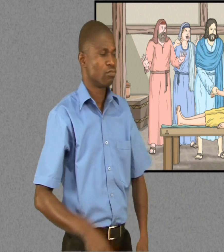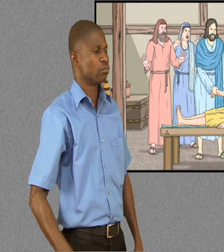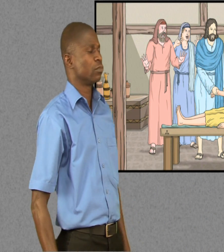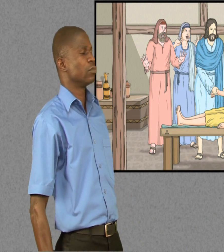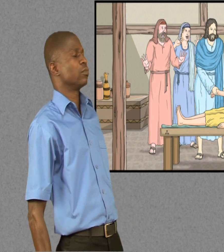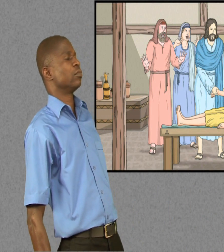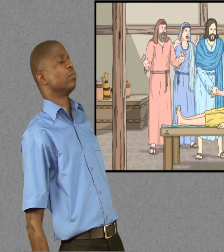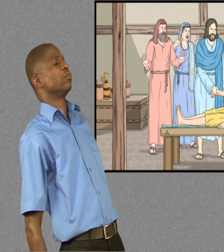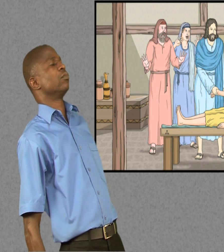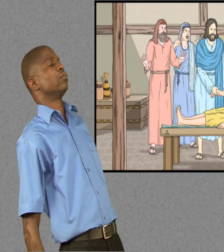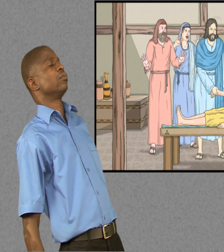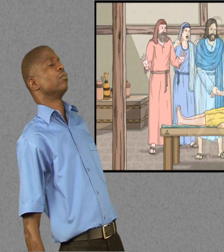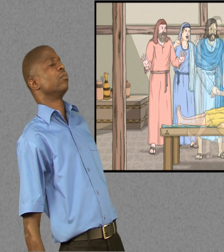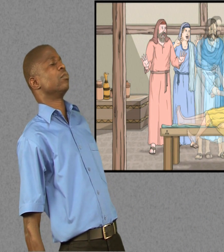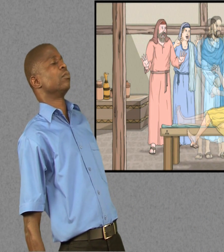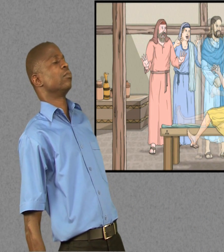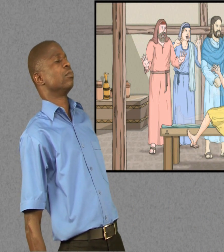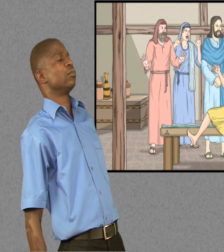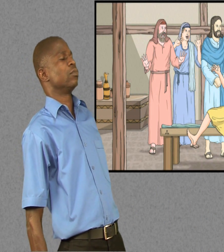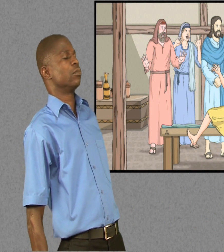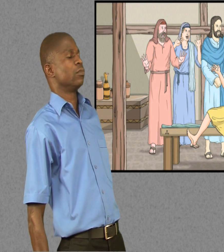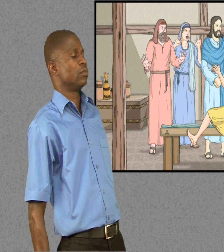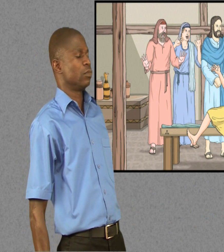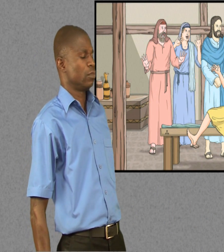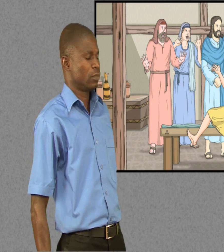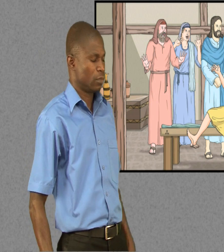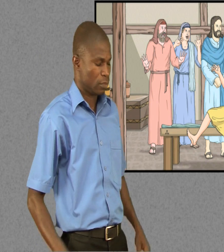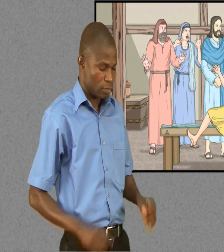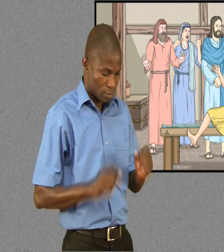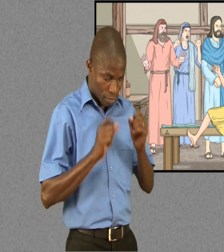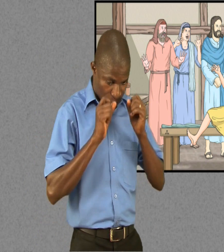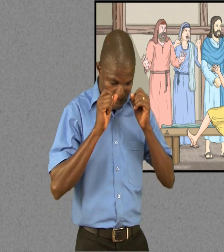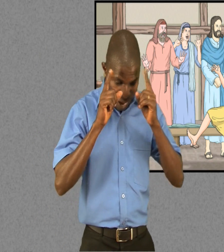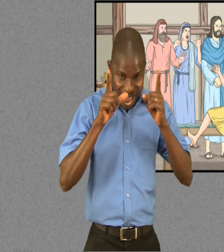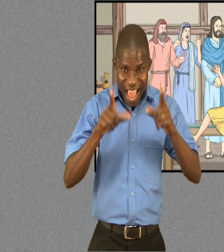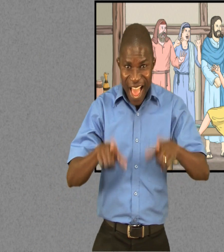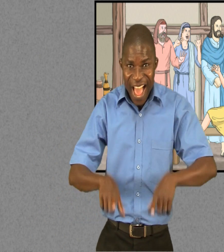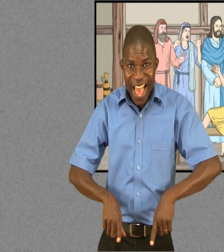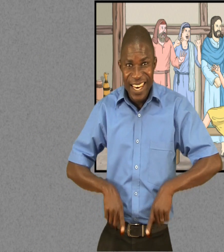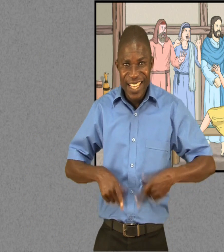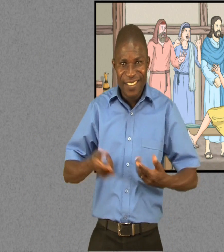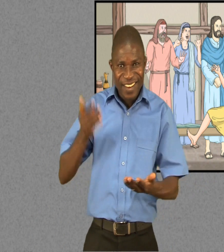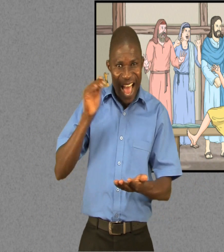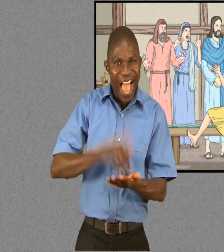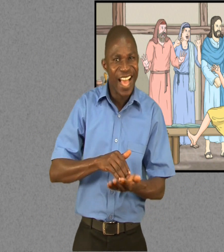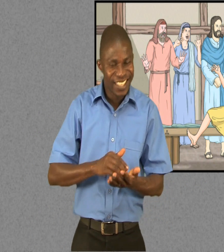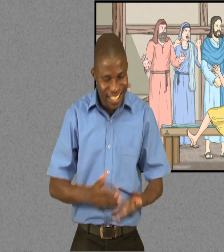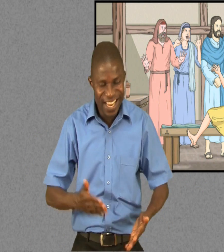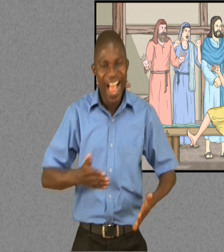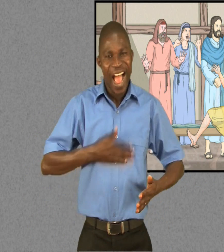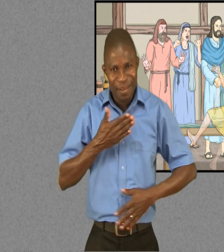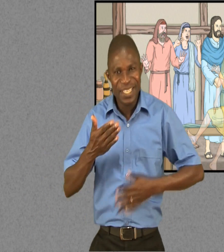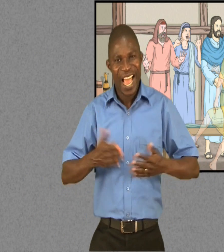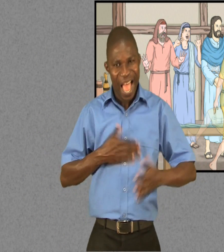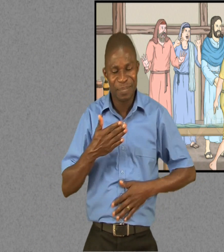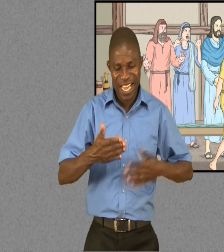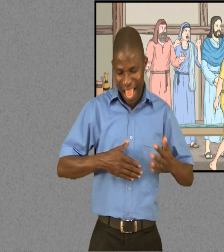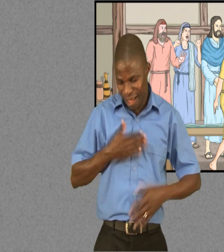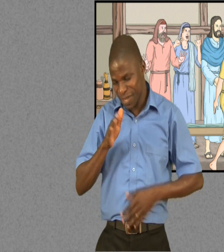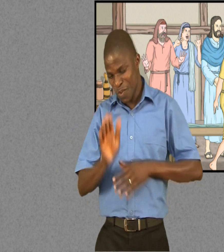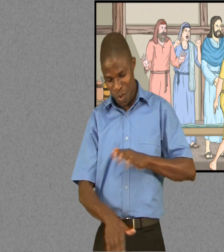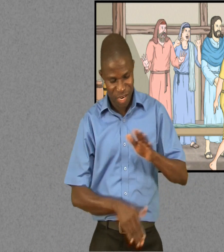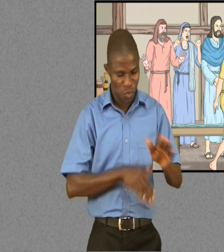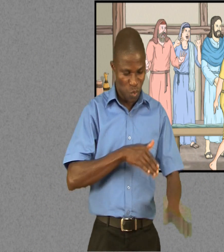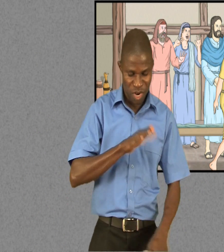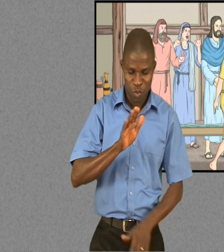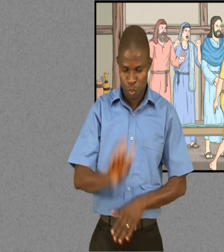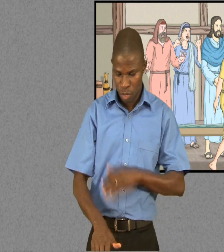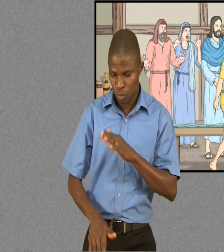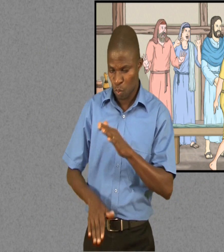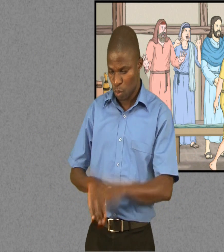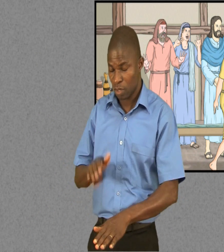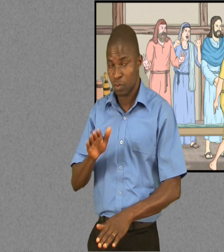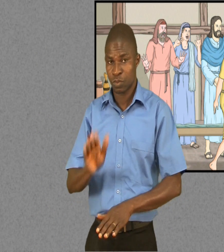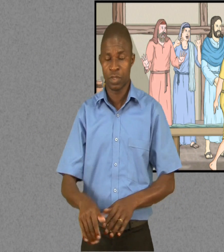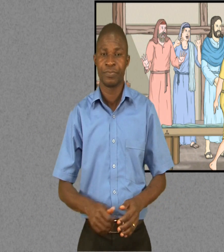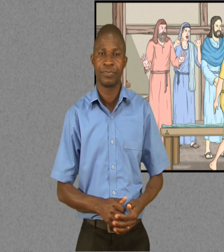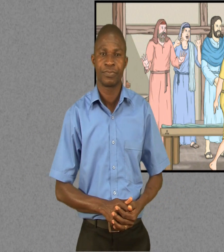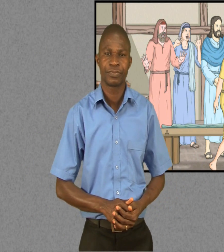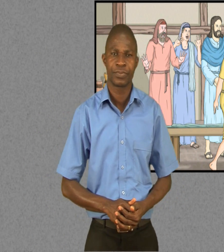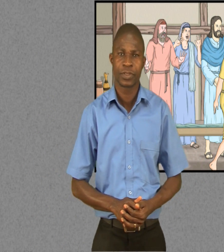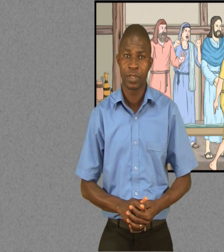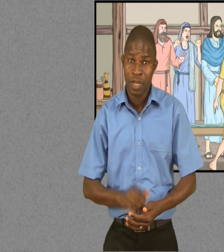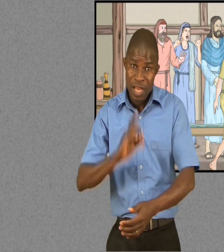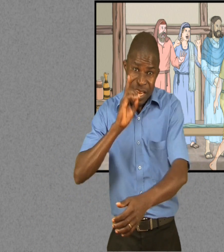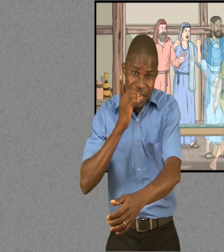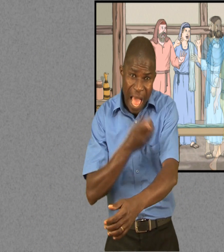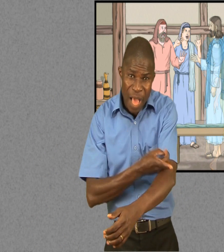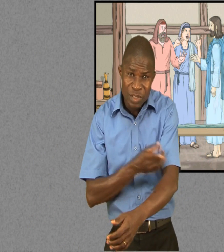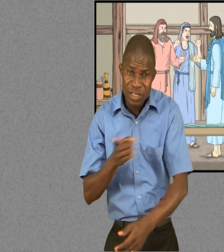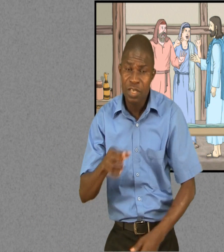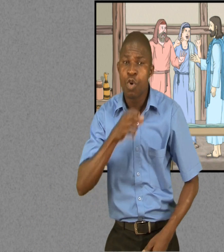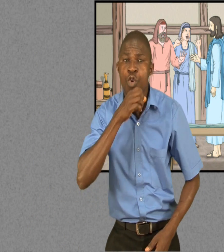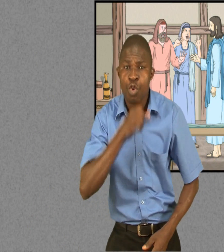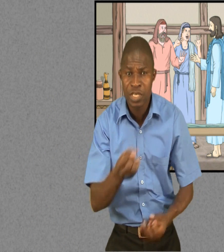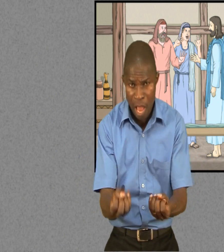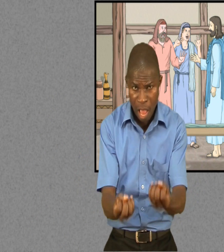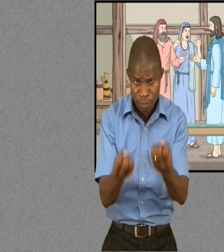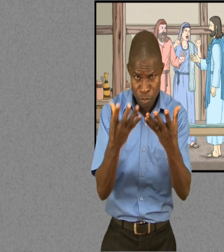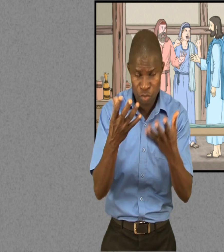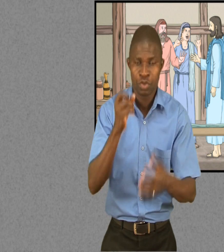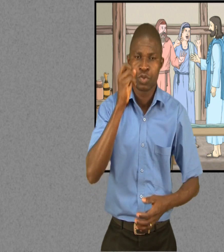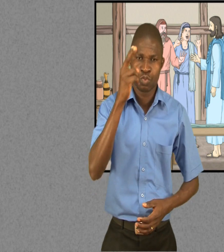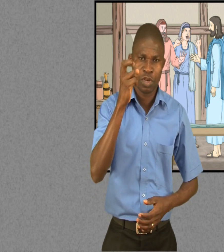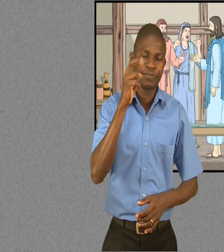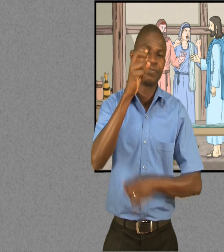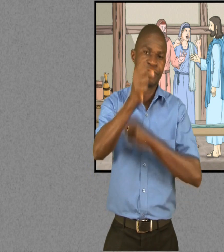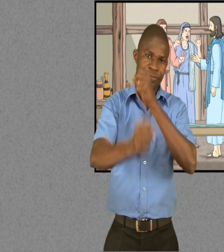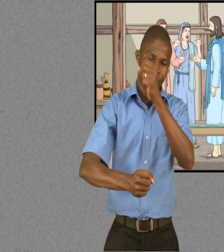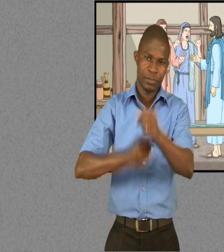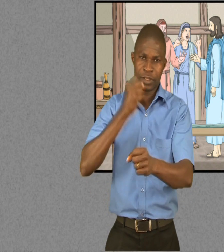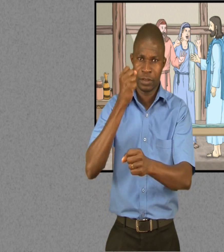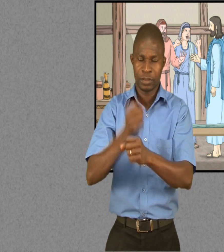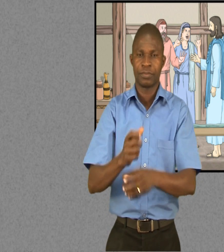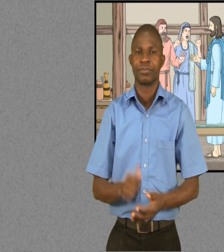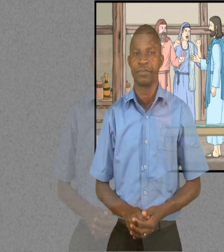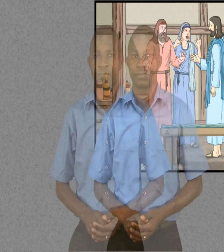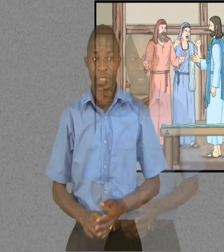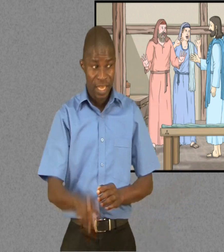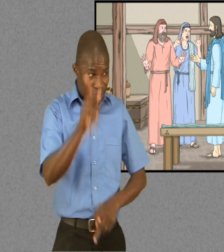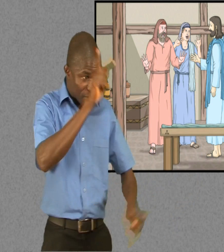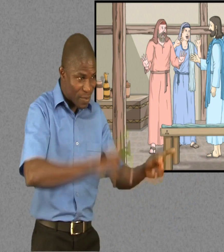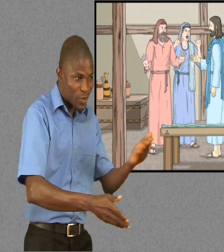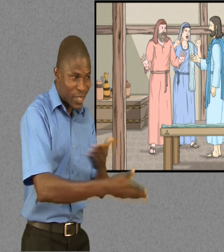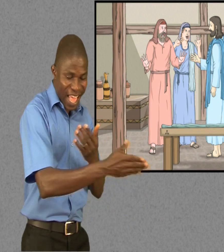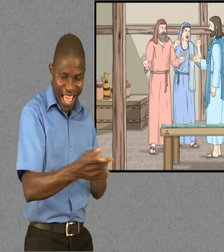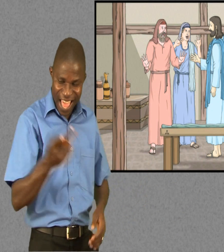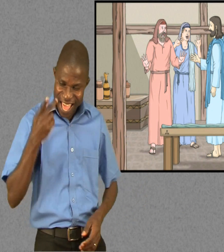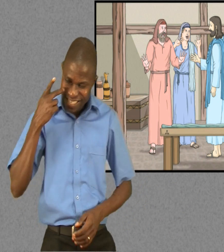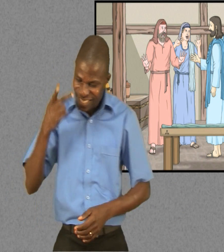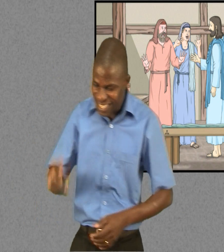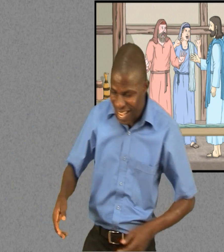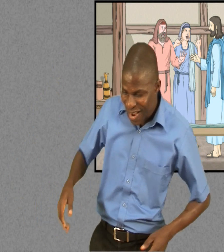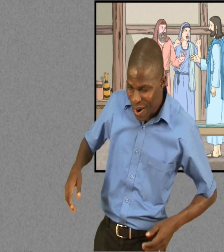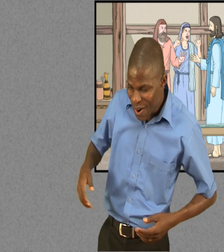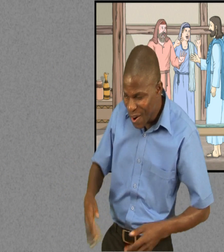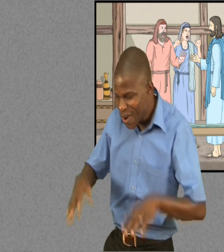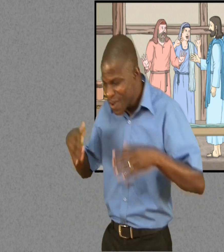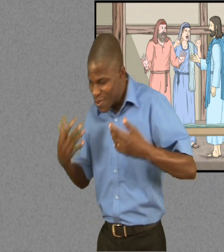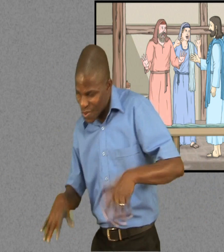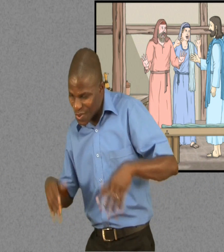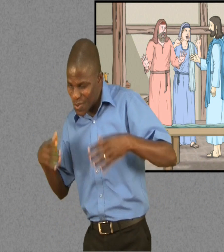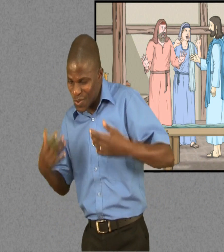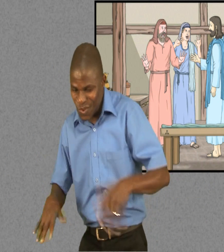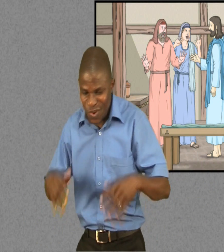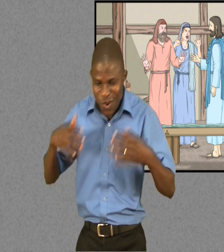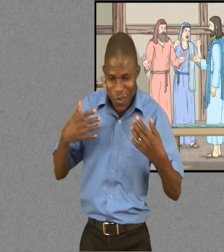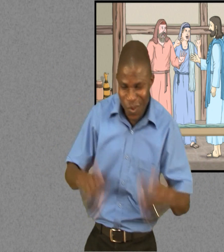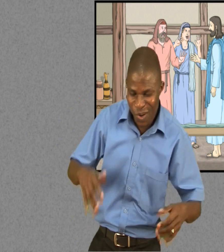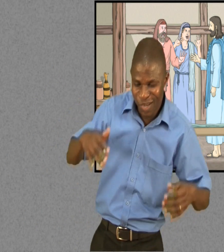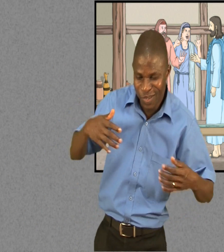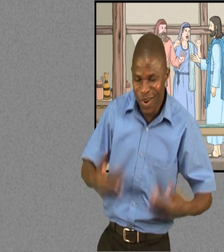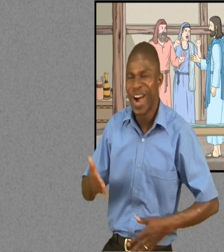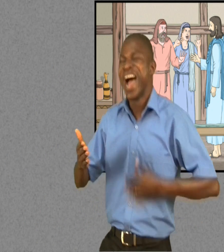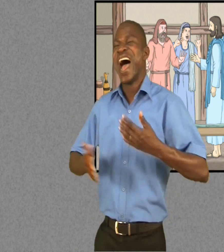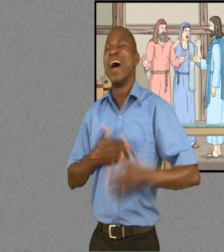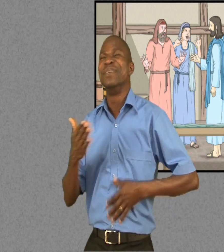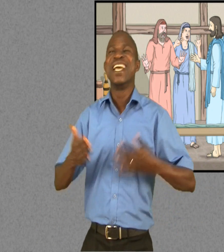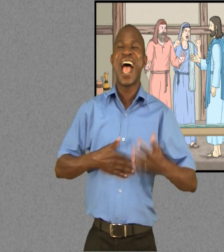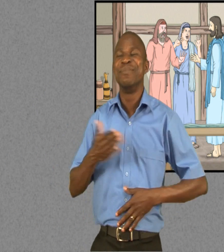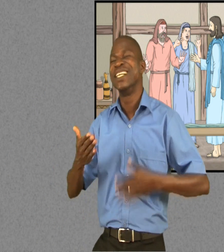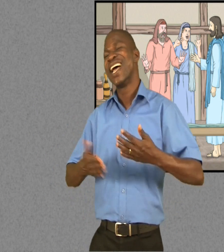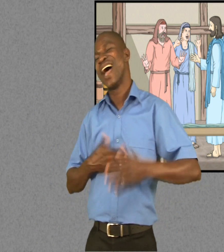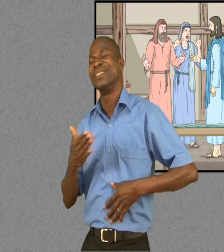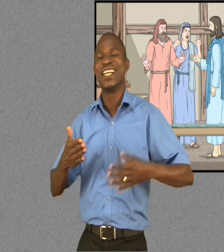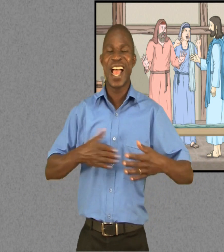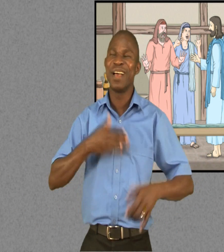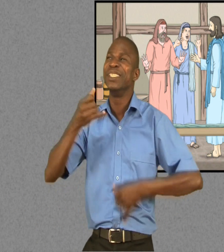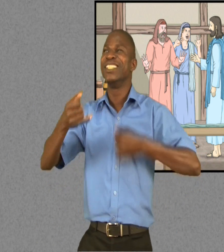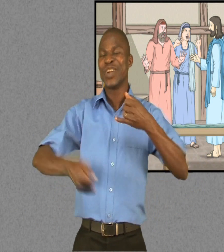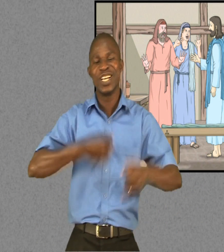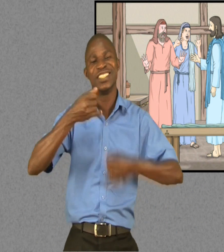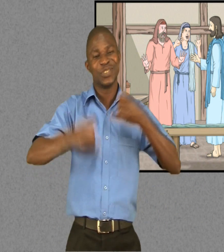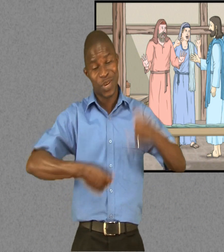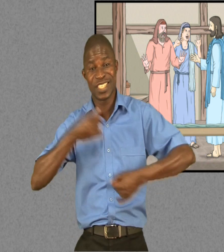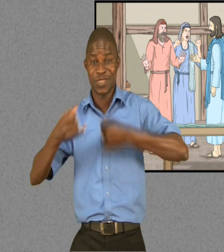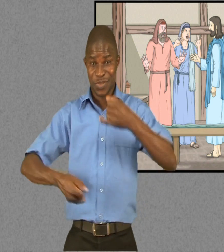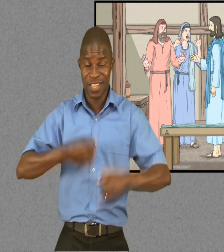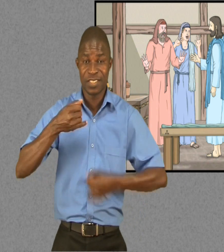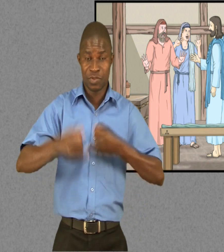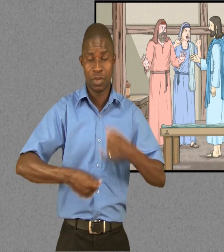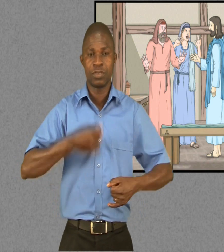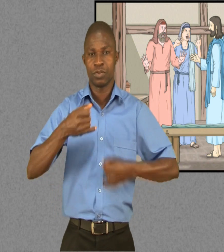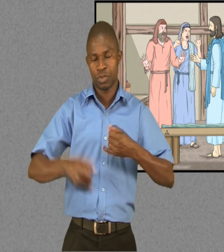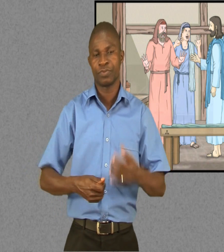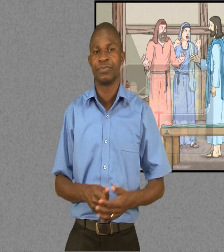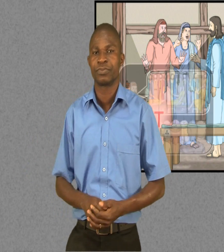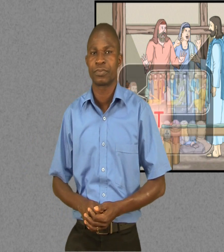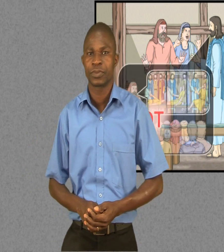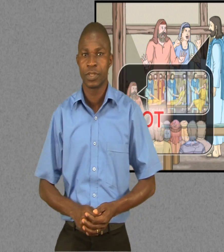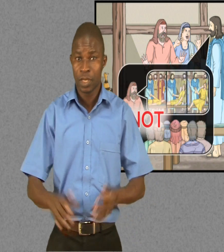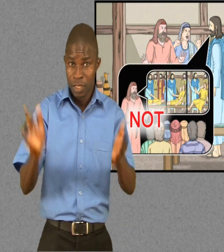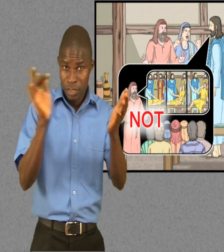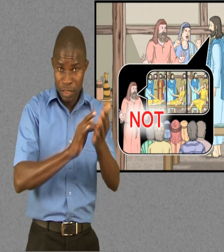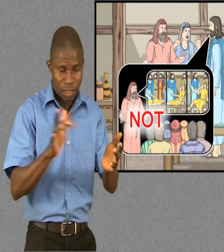Immediately the girl got up and began to walk around. She was twelve years old, and at once they were utterly astounded.